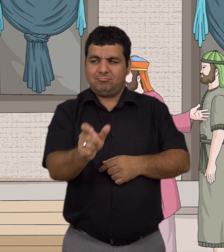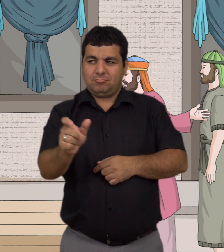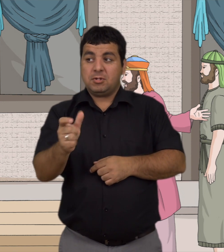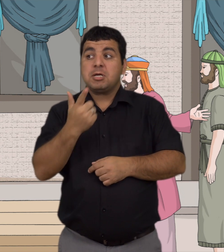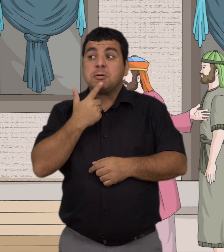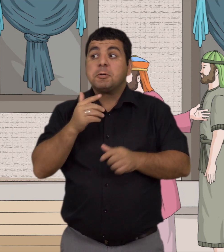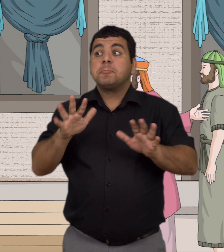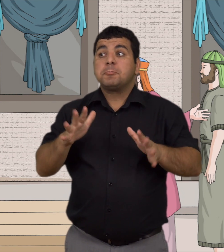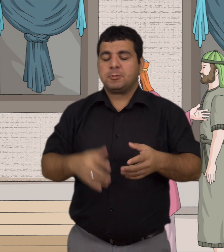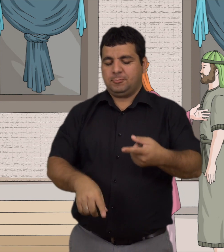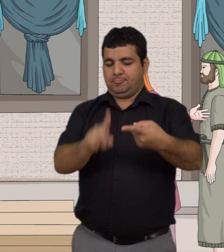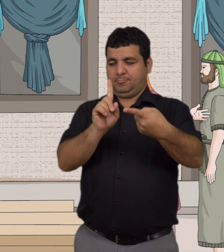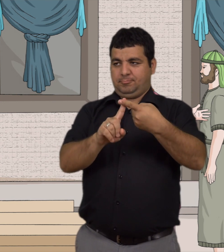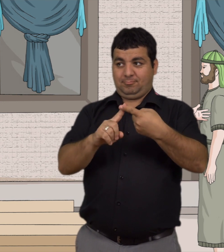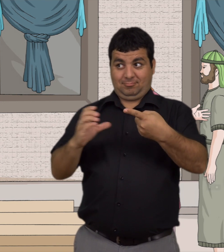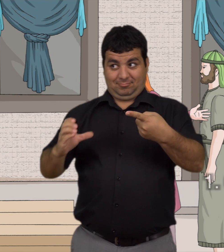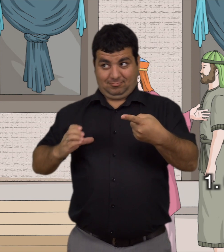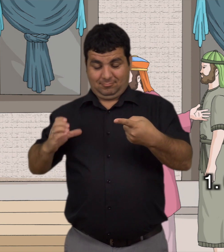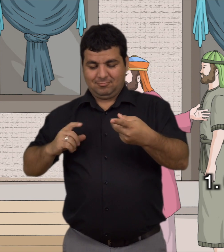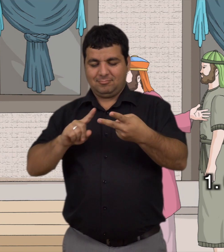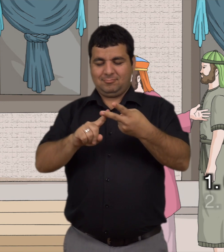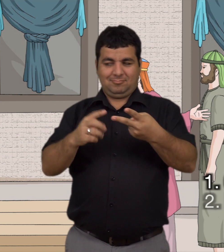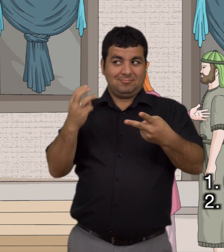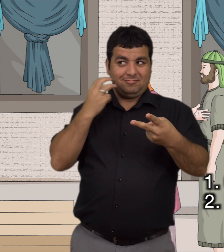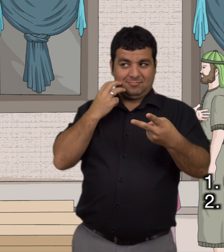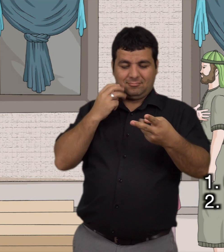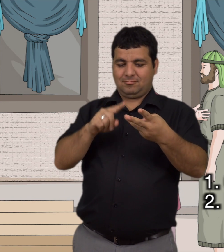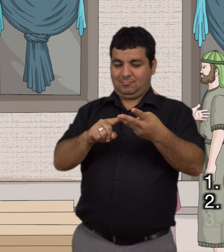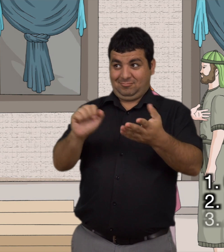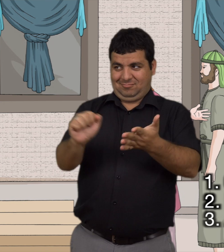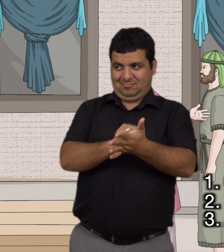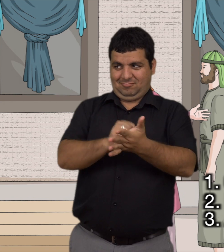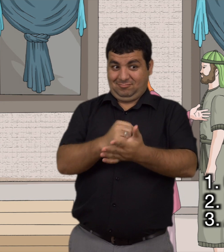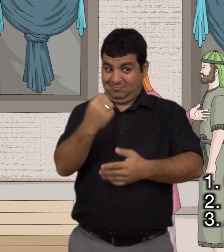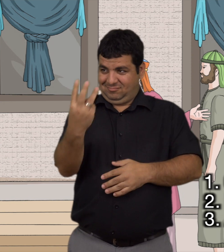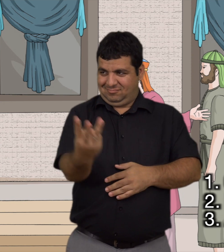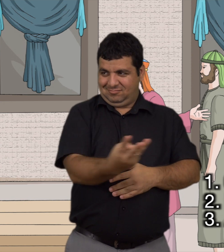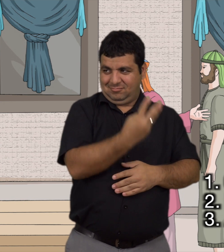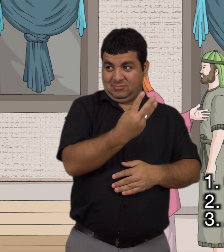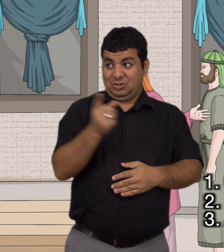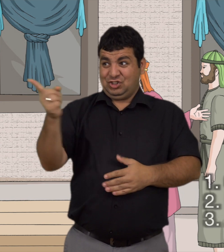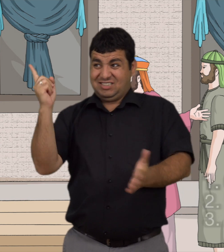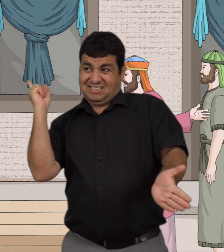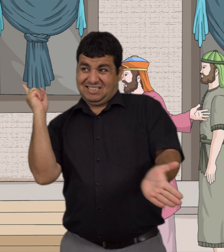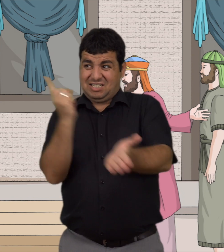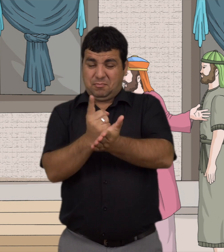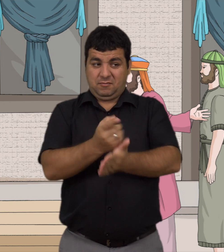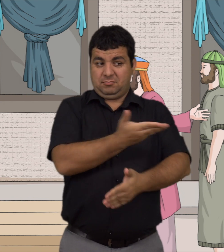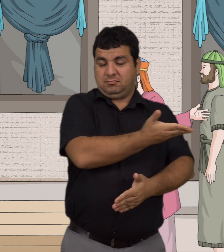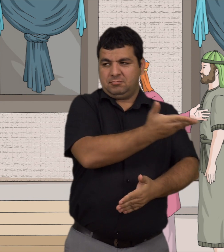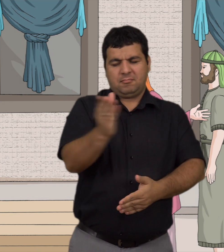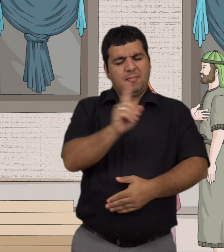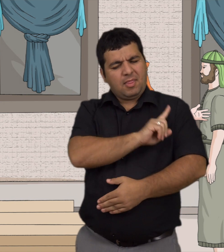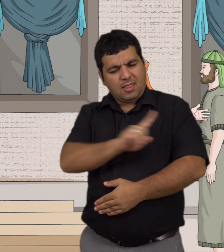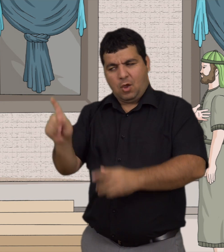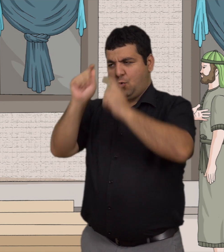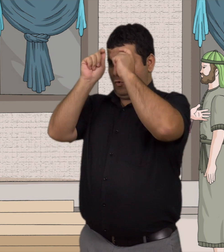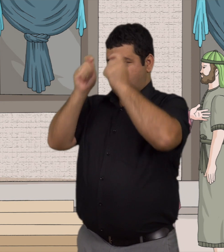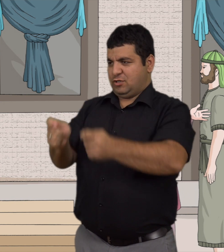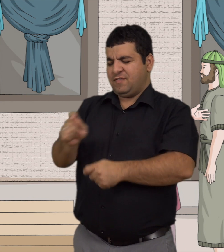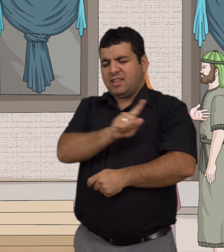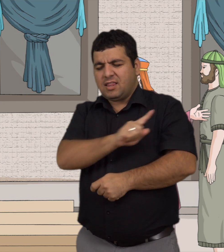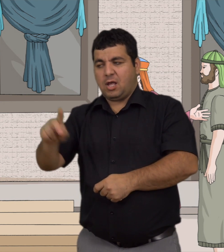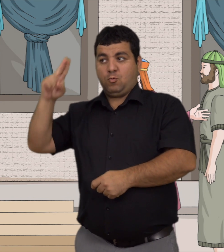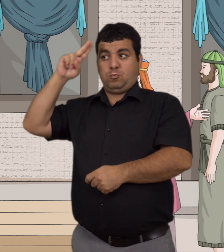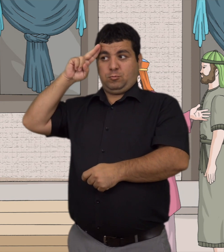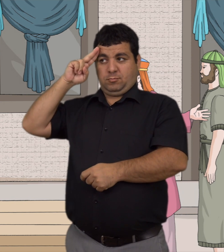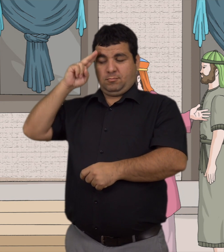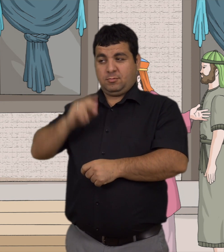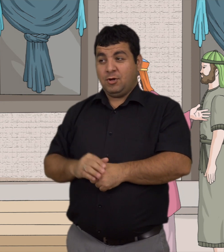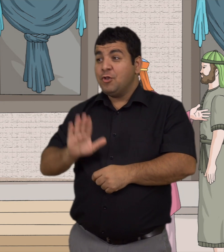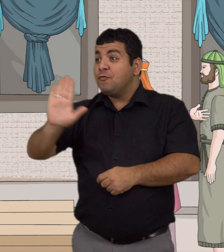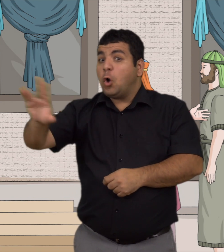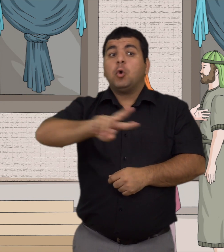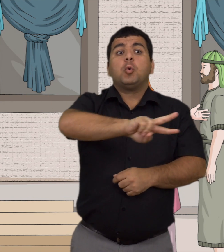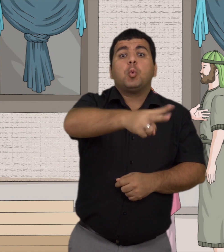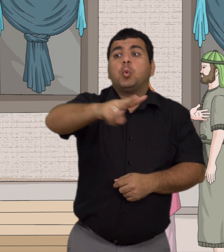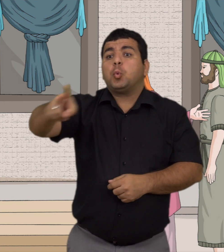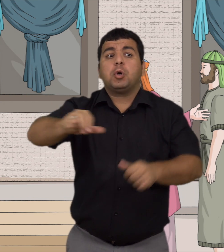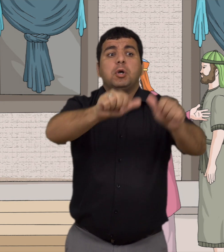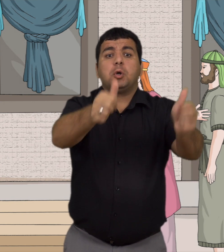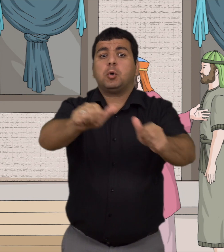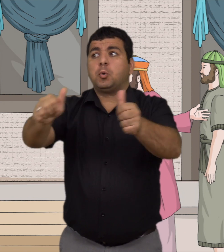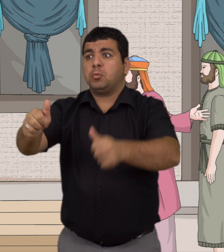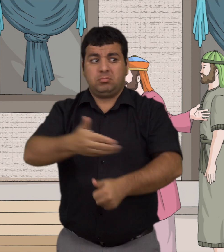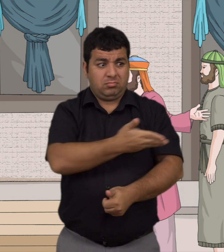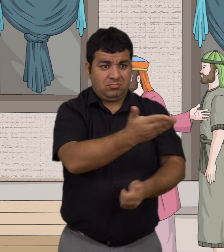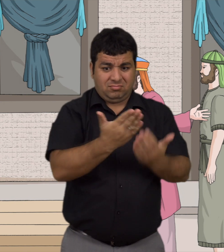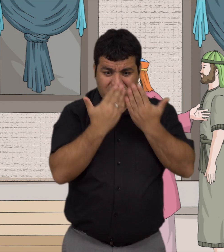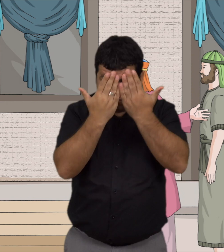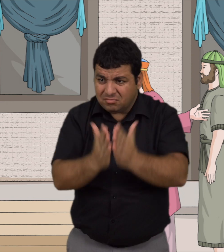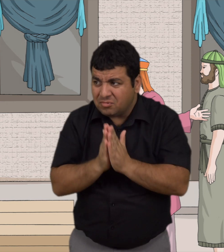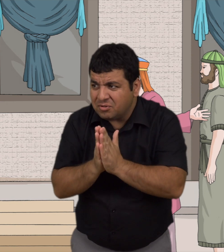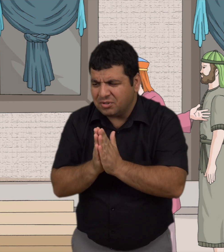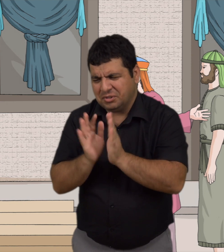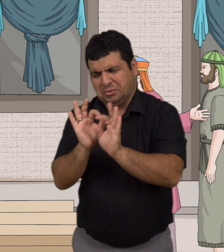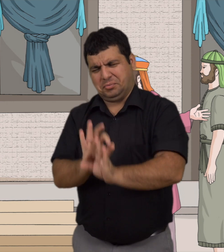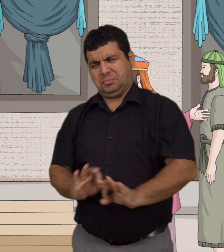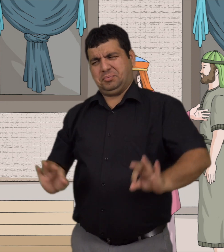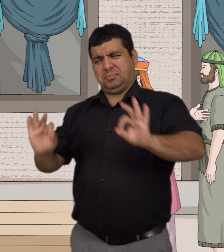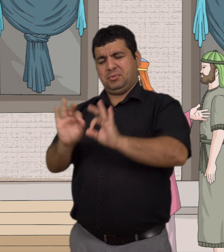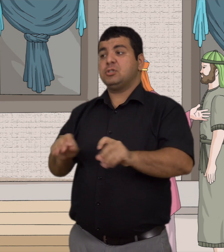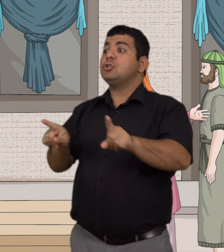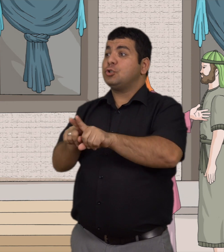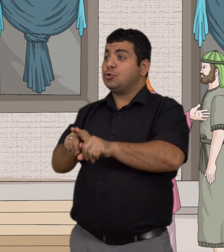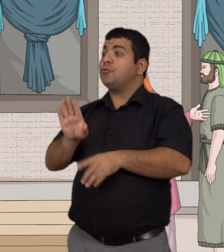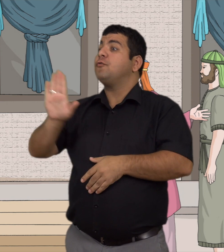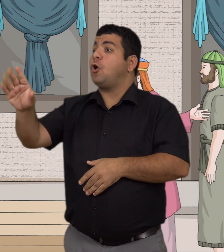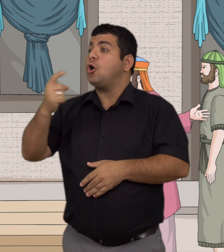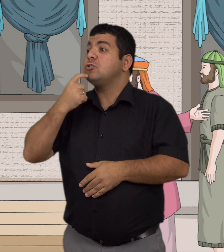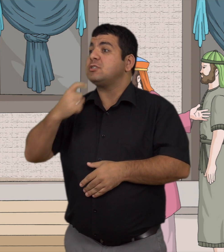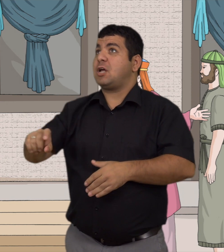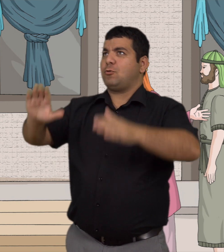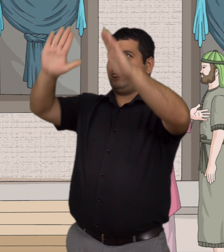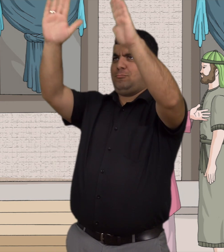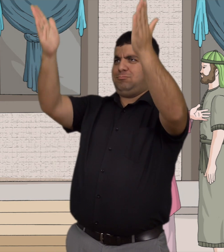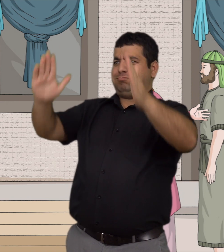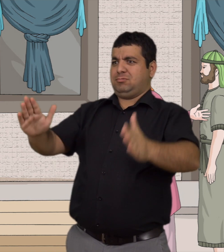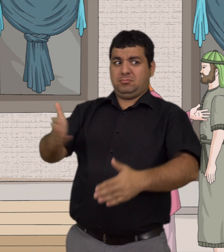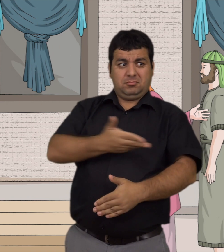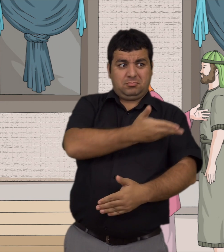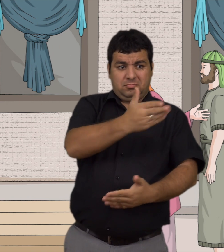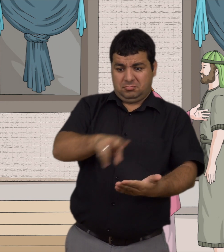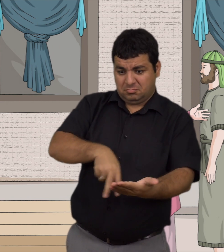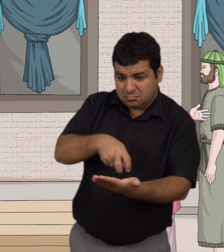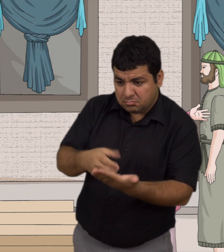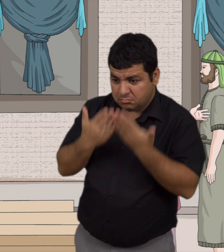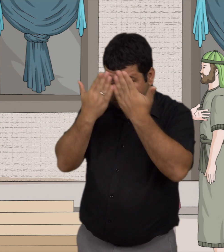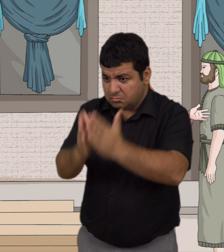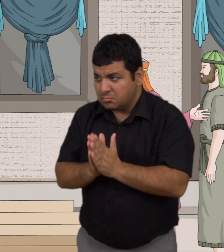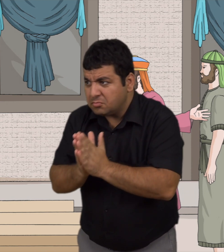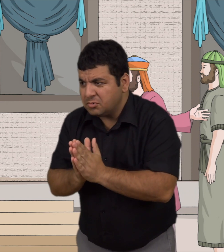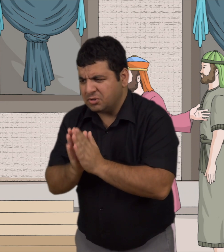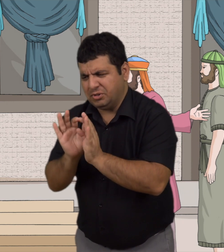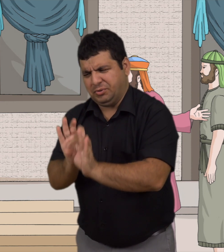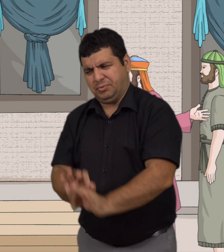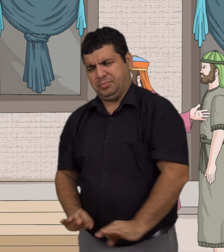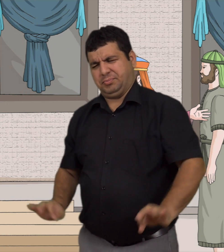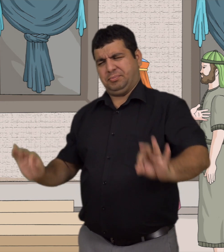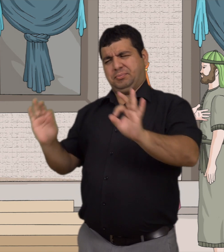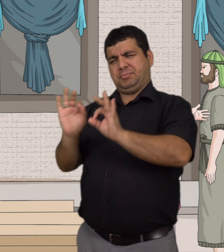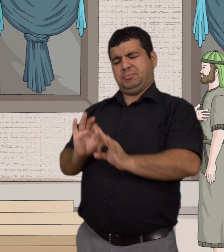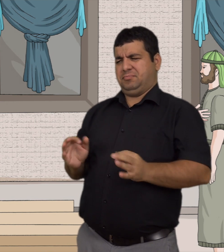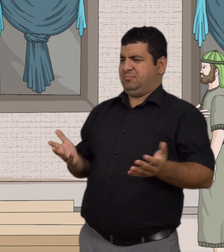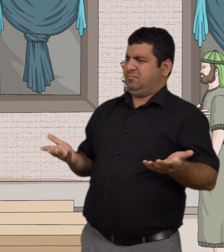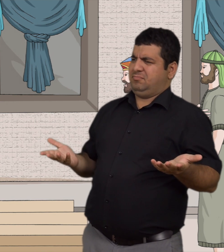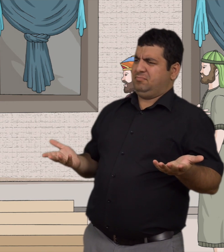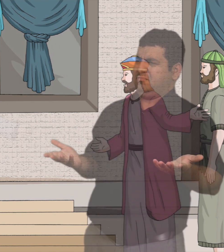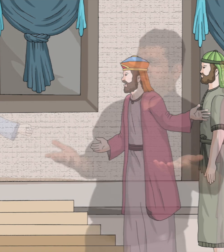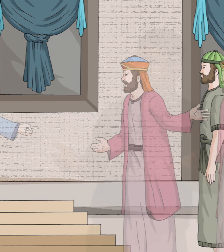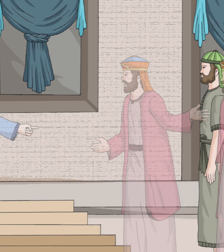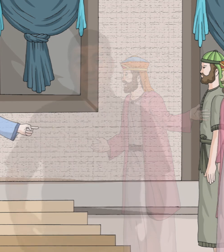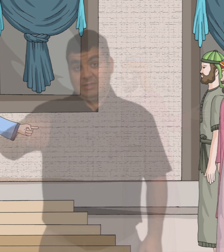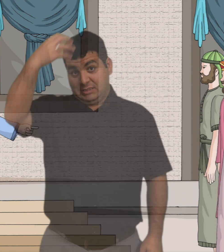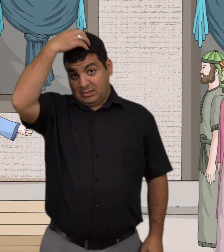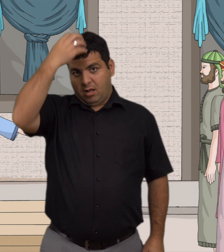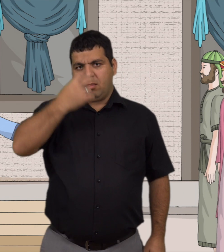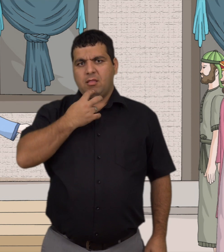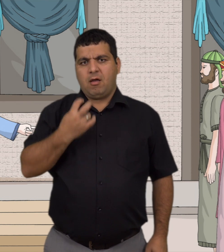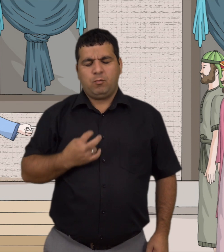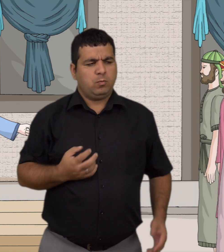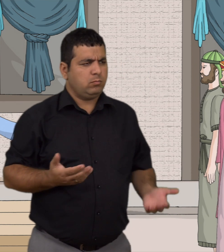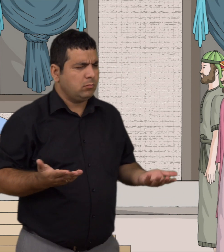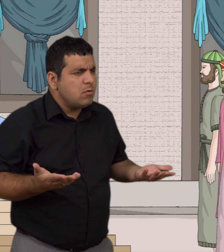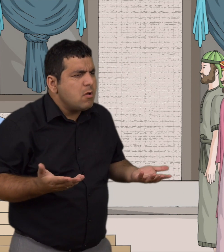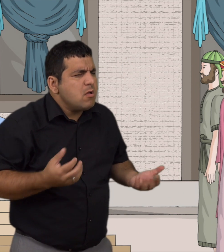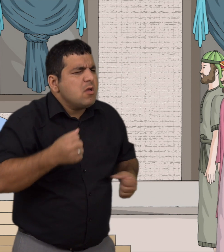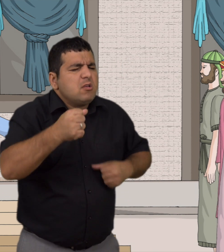But there are some Jews you have appointed to manage the province of Babylon—Shadrach, Meshach, and Abednego—who have ignored you, O king, and have refused to serve your gods or worship the golden statue you have set up.”